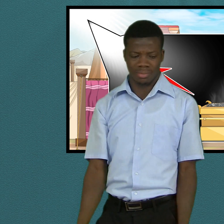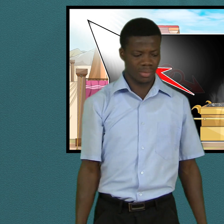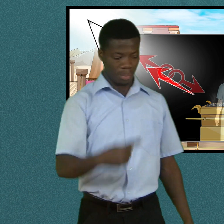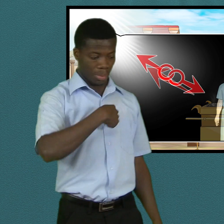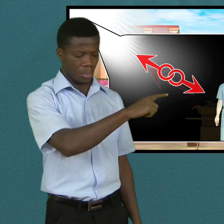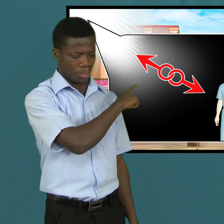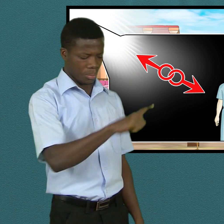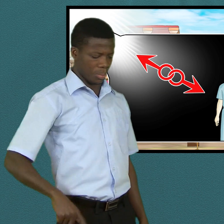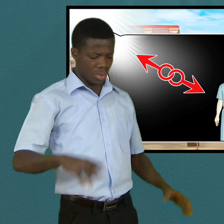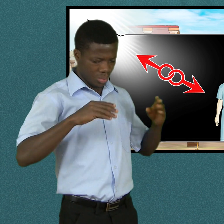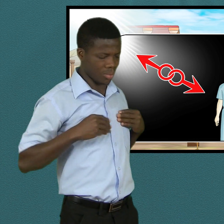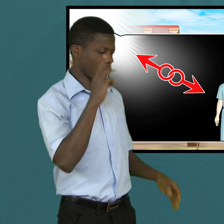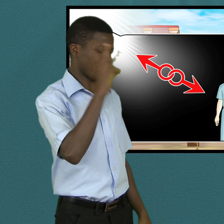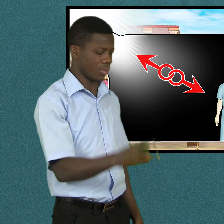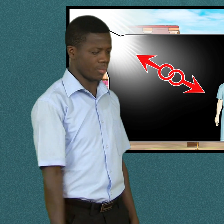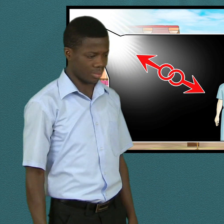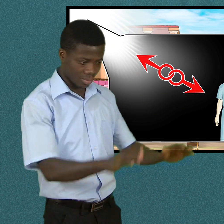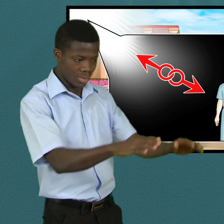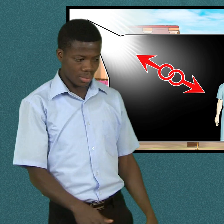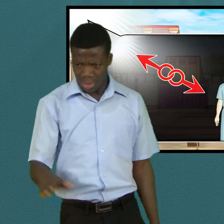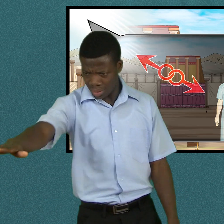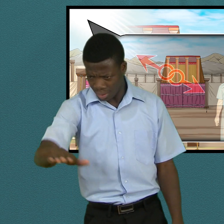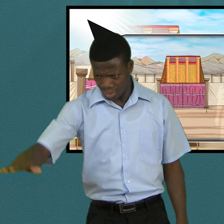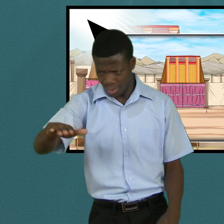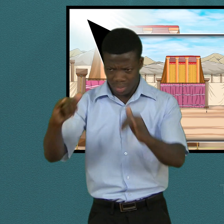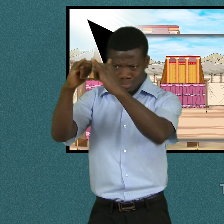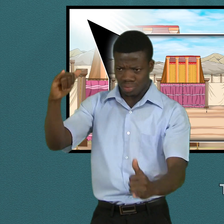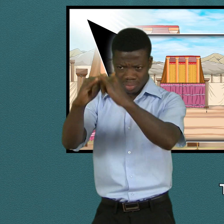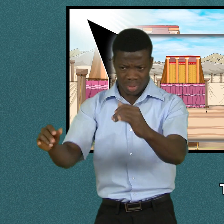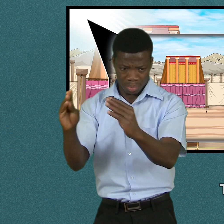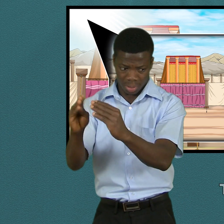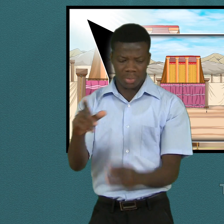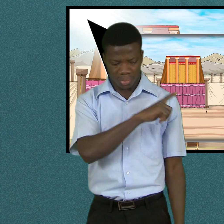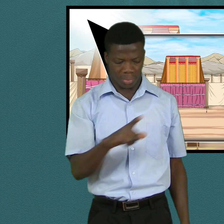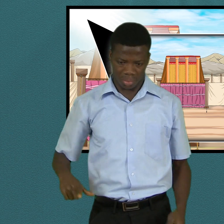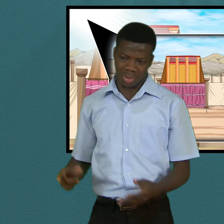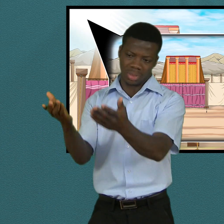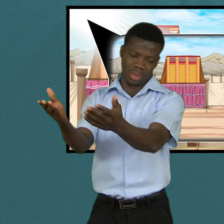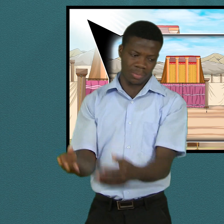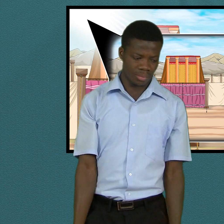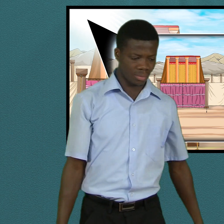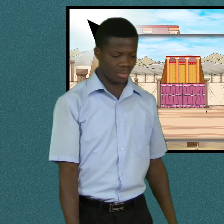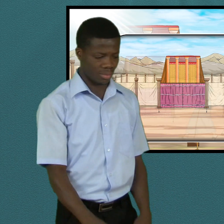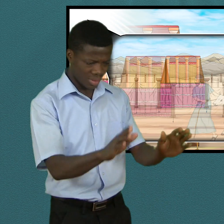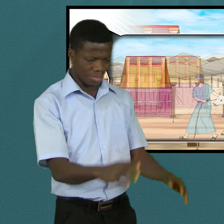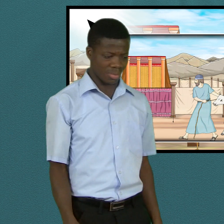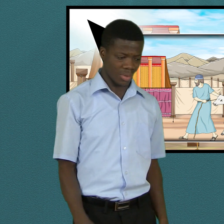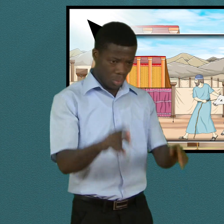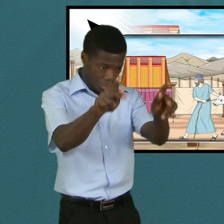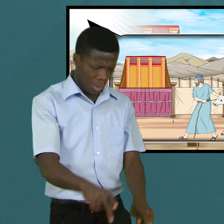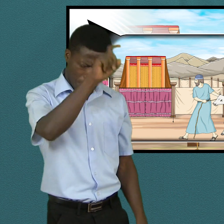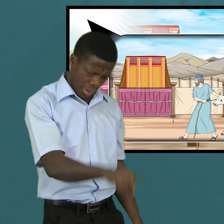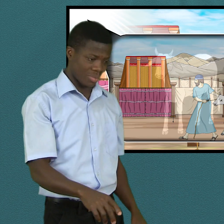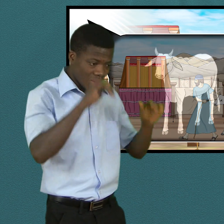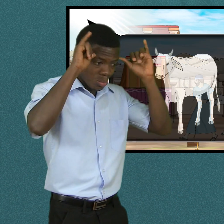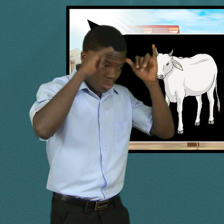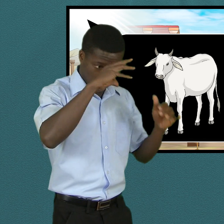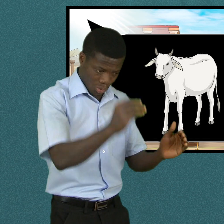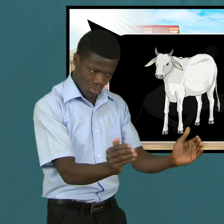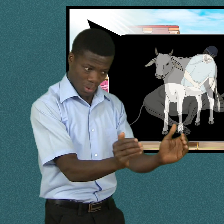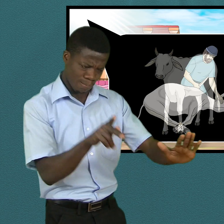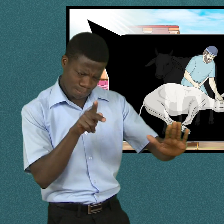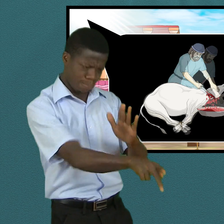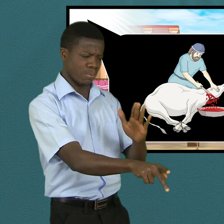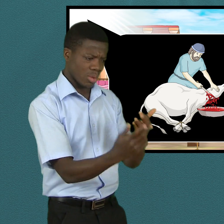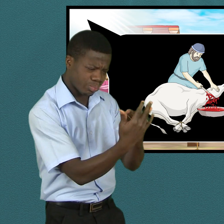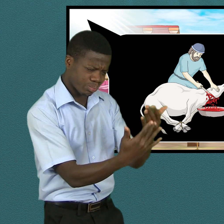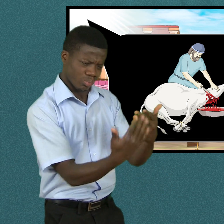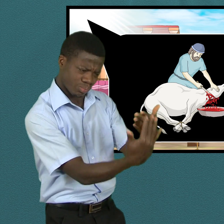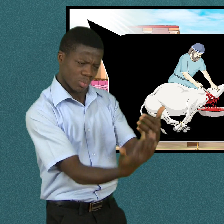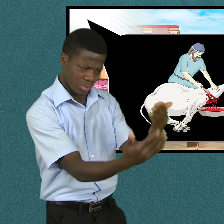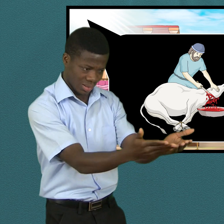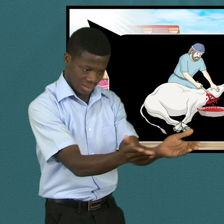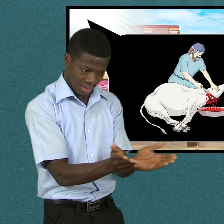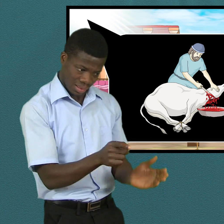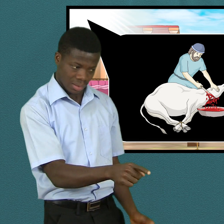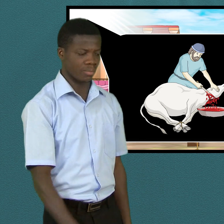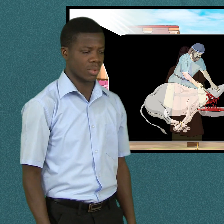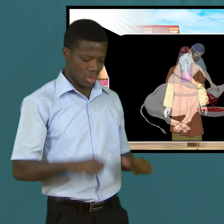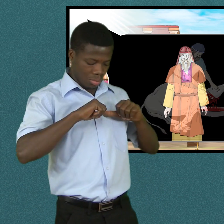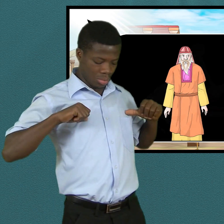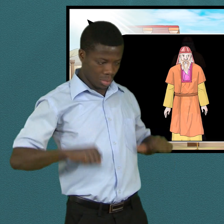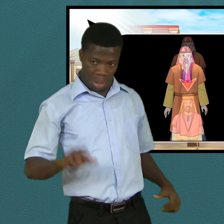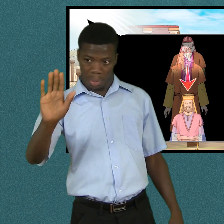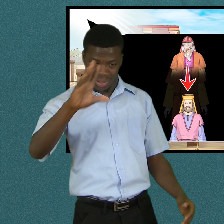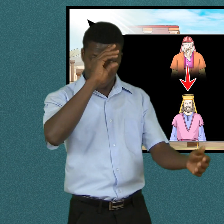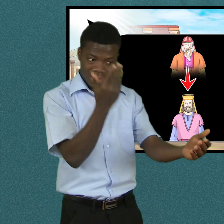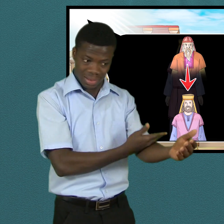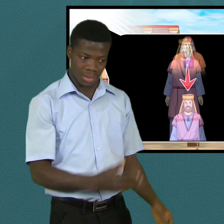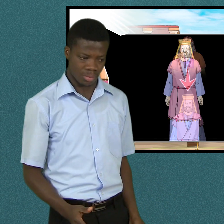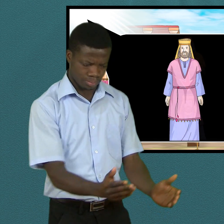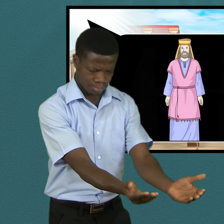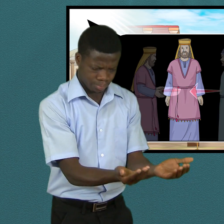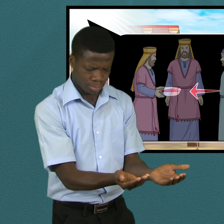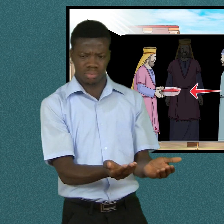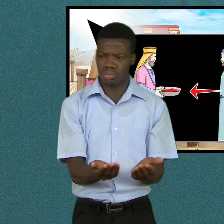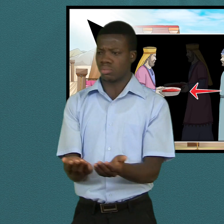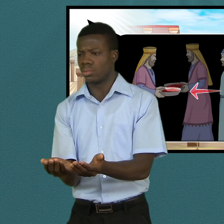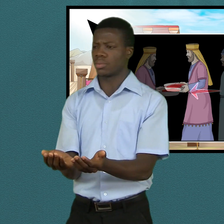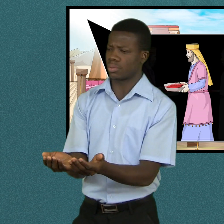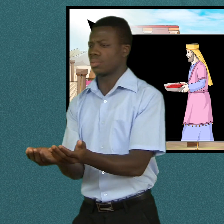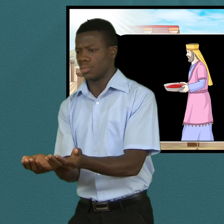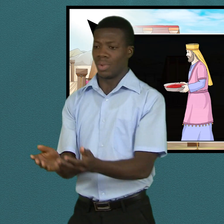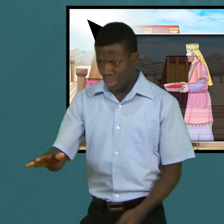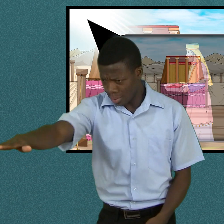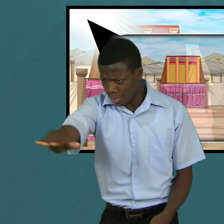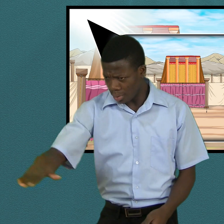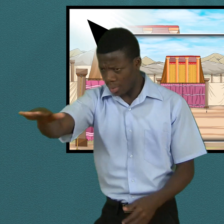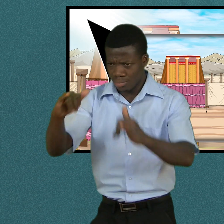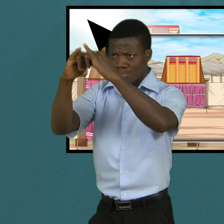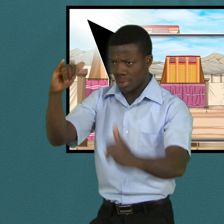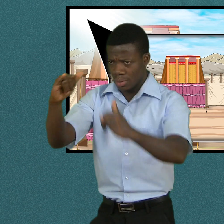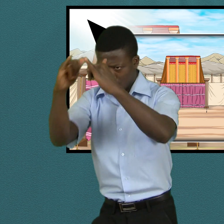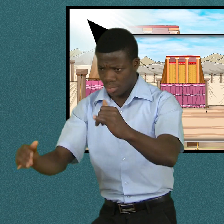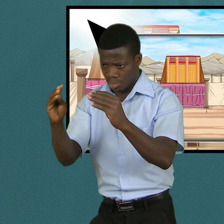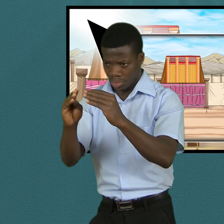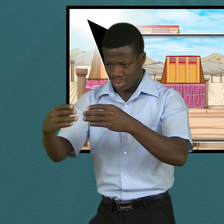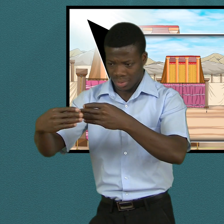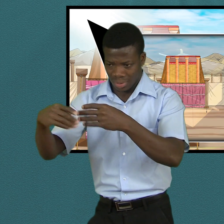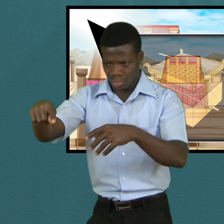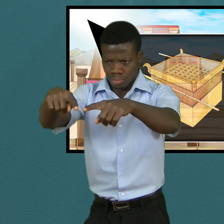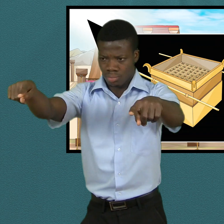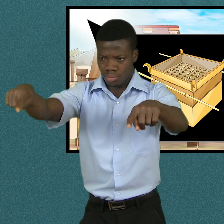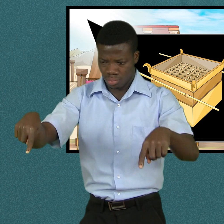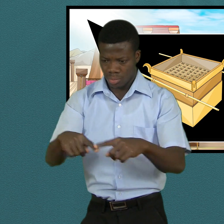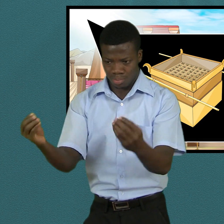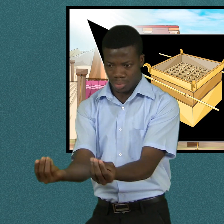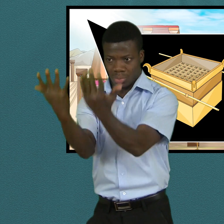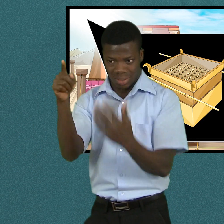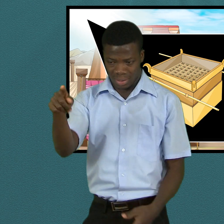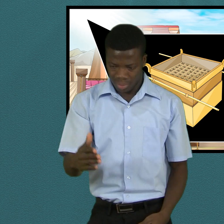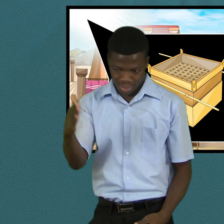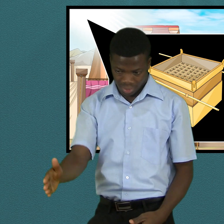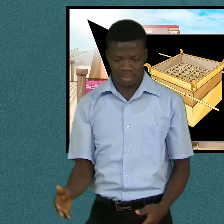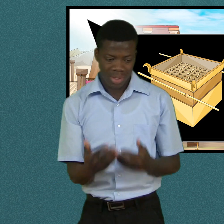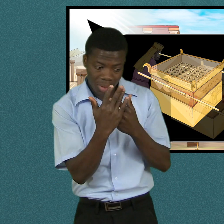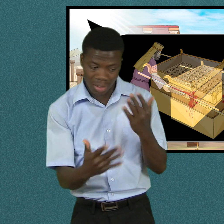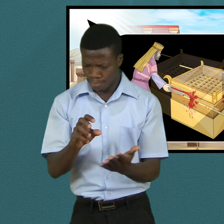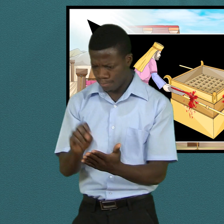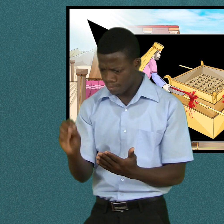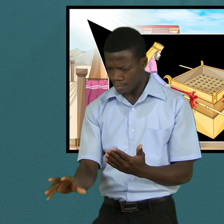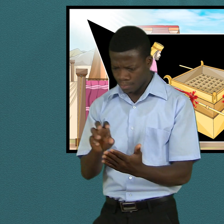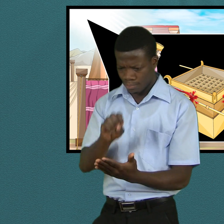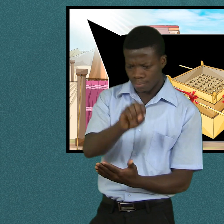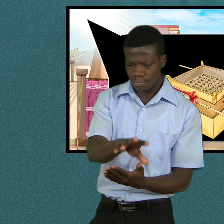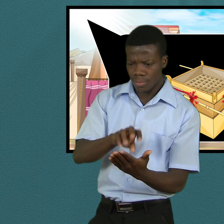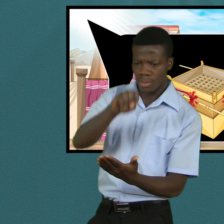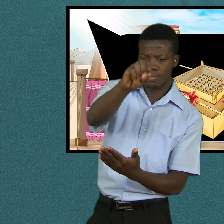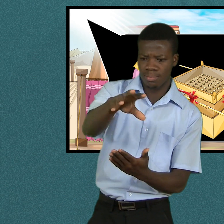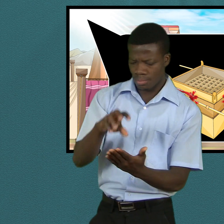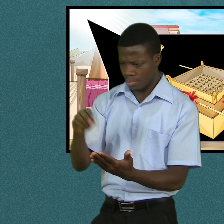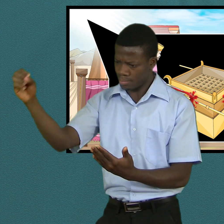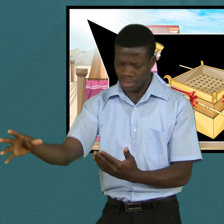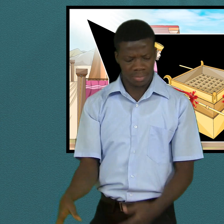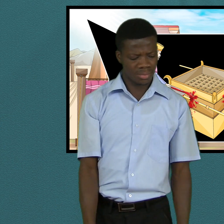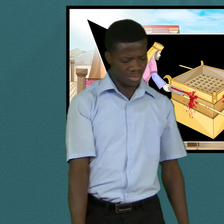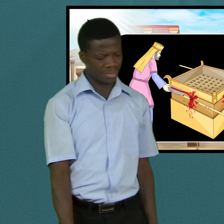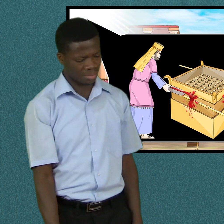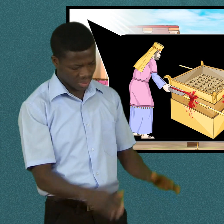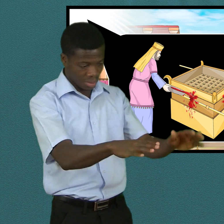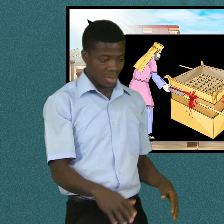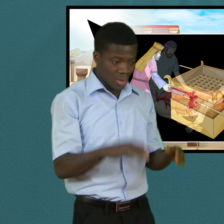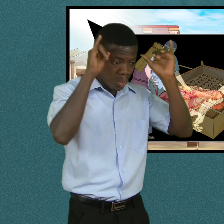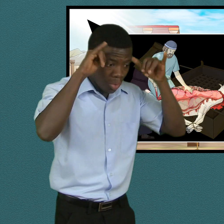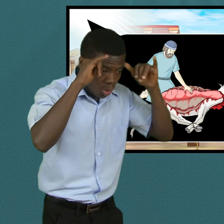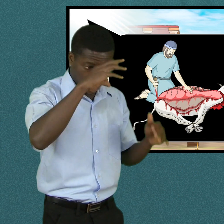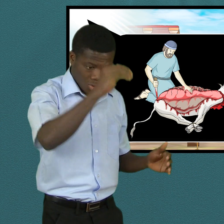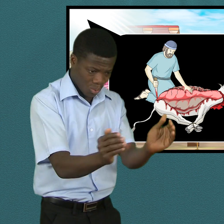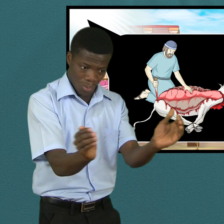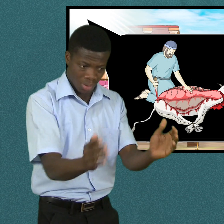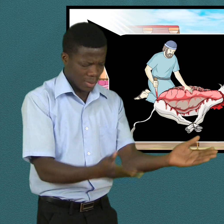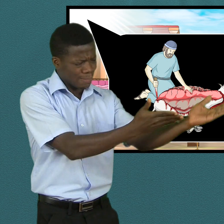And he shall slaughter the young bull before the LORD, and Aaron’s sons the priests are to present the blood and sprinkle it on all sides of the altar at the entrance to the Tent of Meeting.